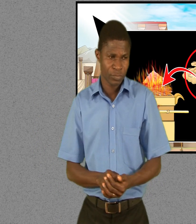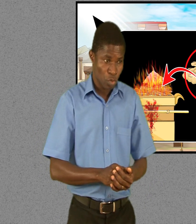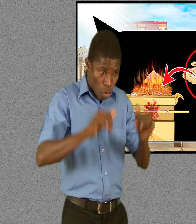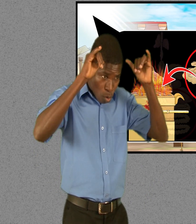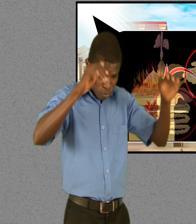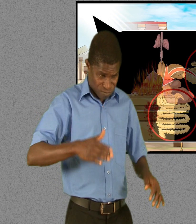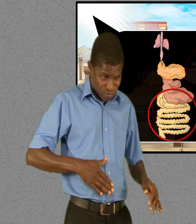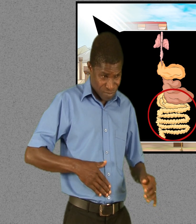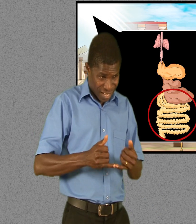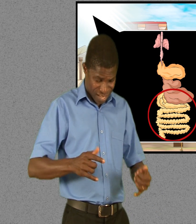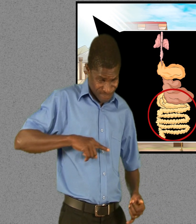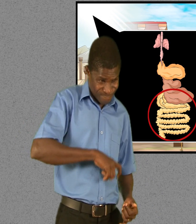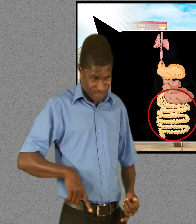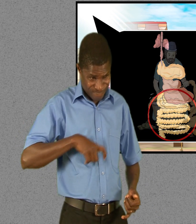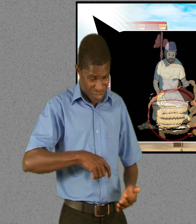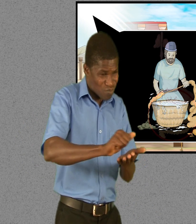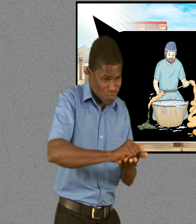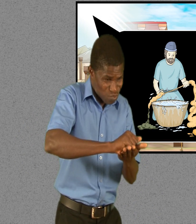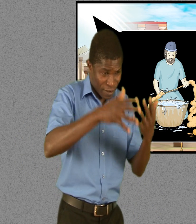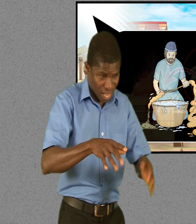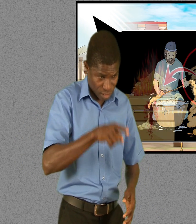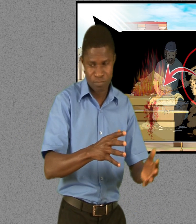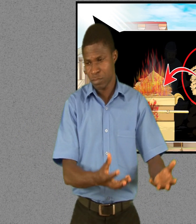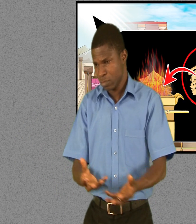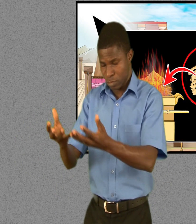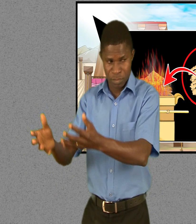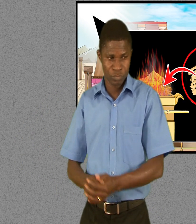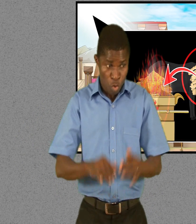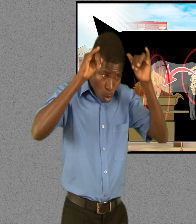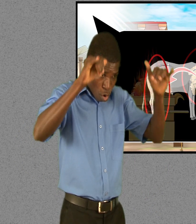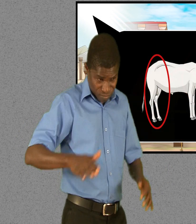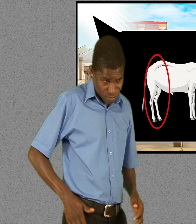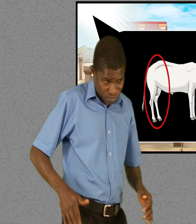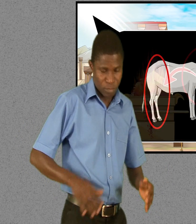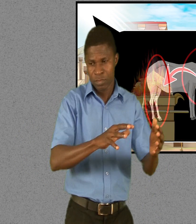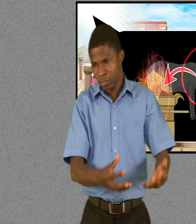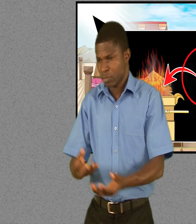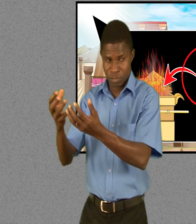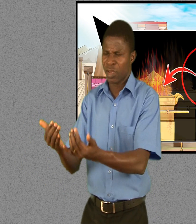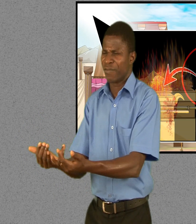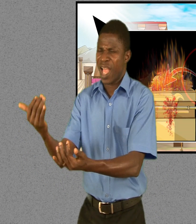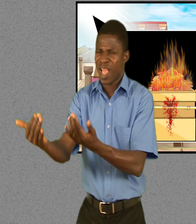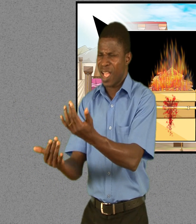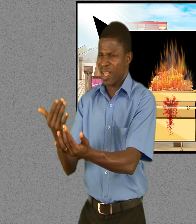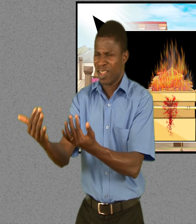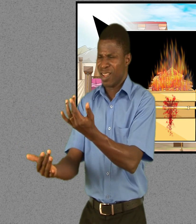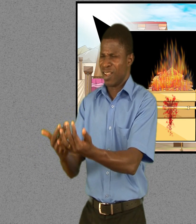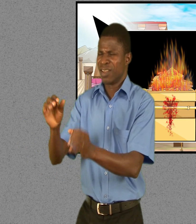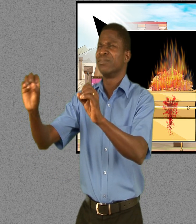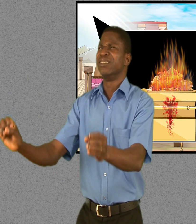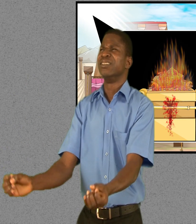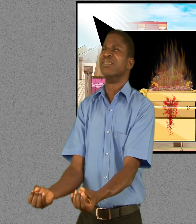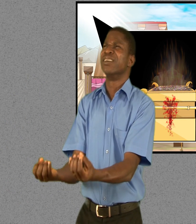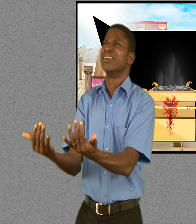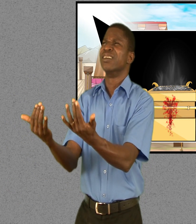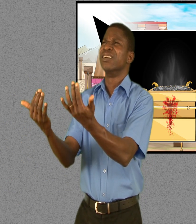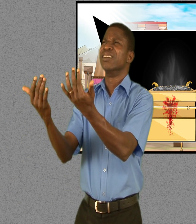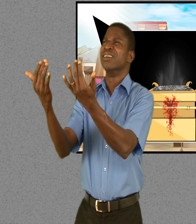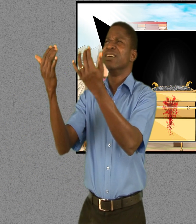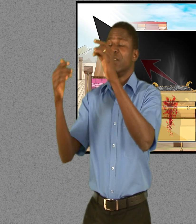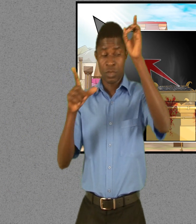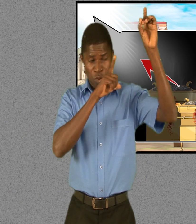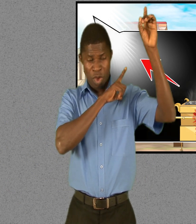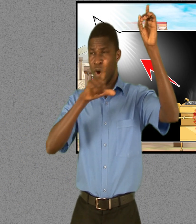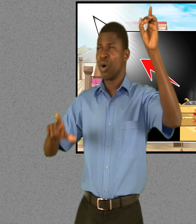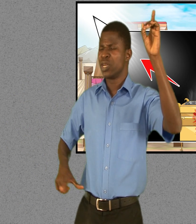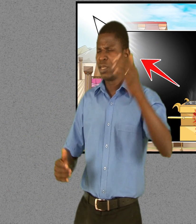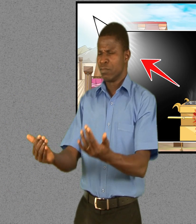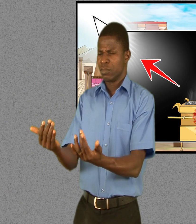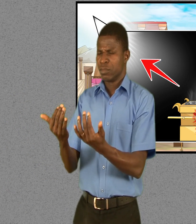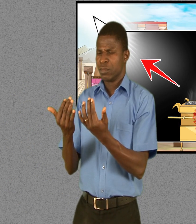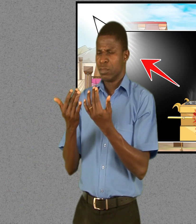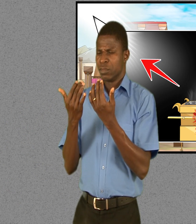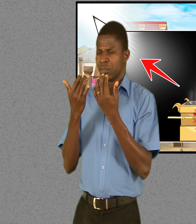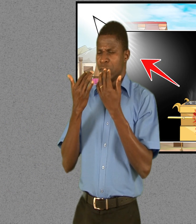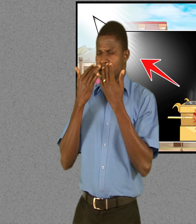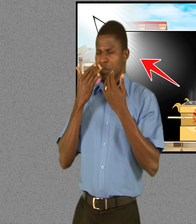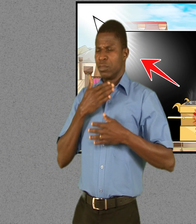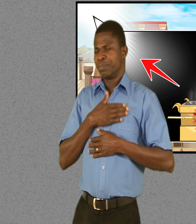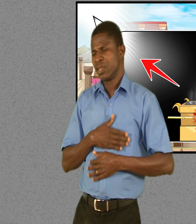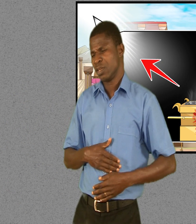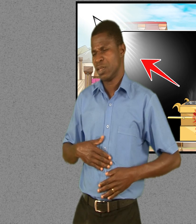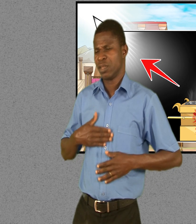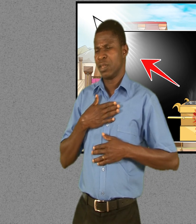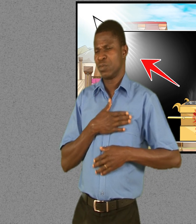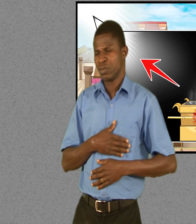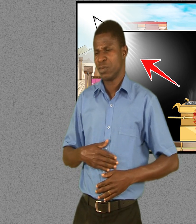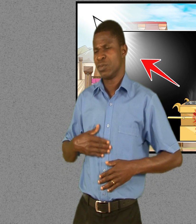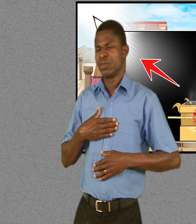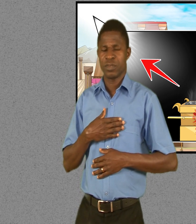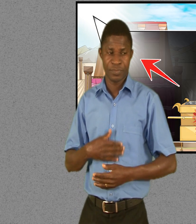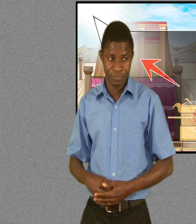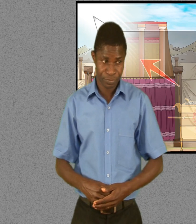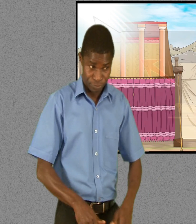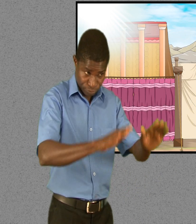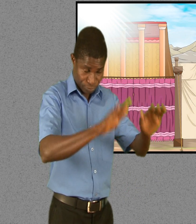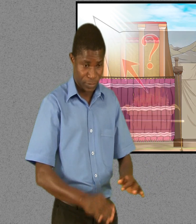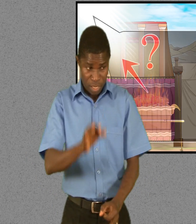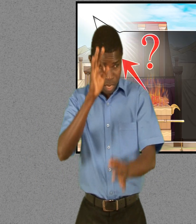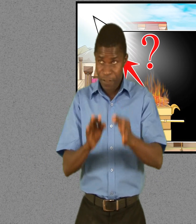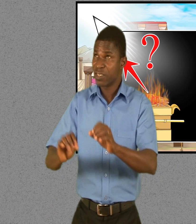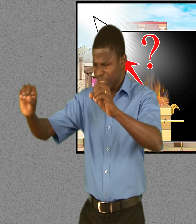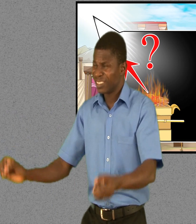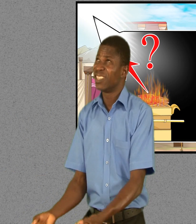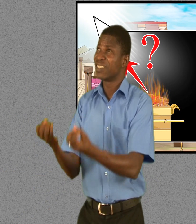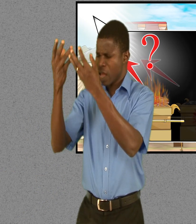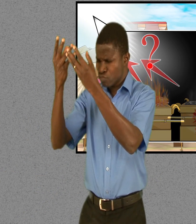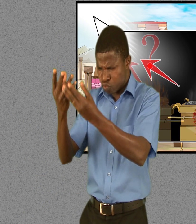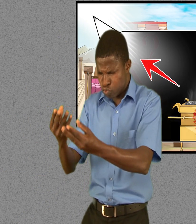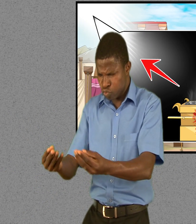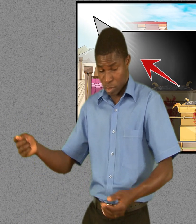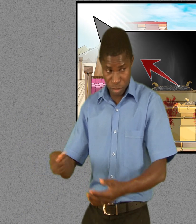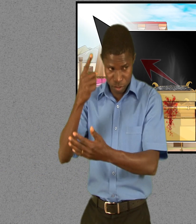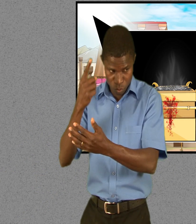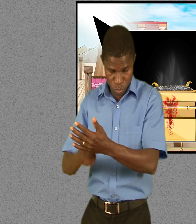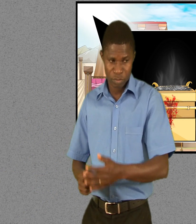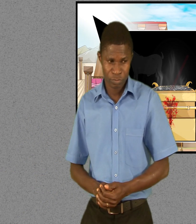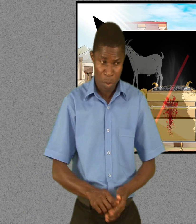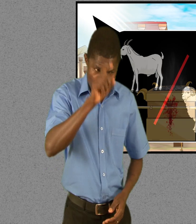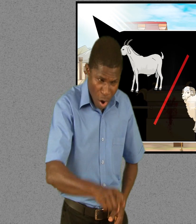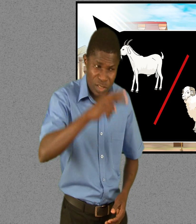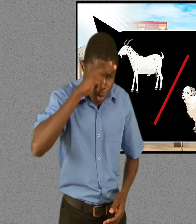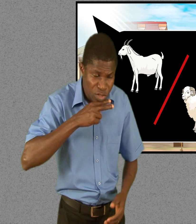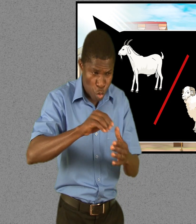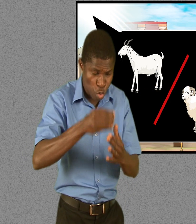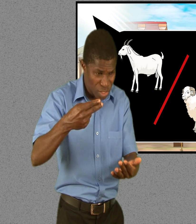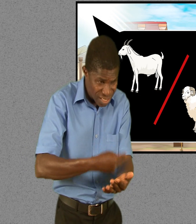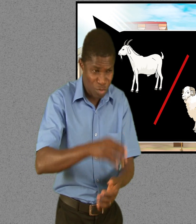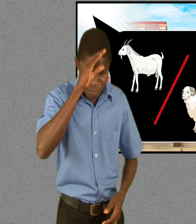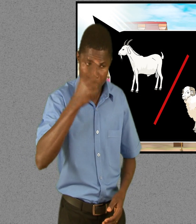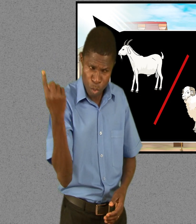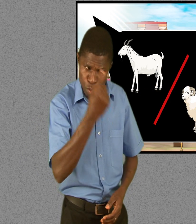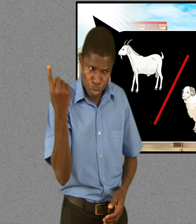The entrails and legs must be washed with water, and the priest shall burn all of it on the altar as a burnt offering, an offering made by fire, a pleasing aroma to the LORD.